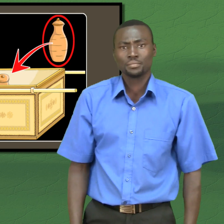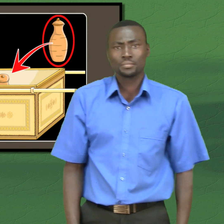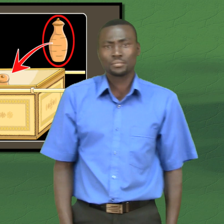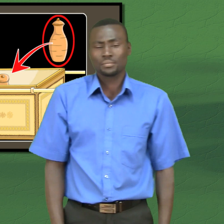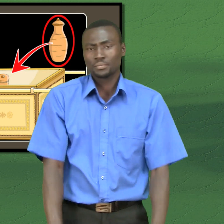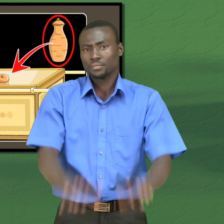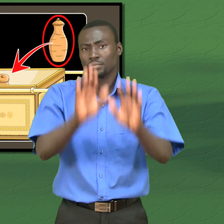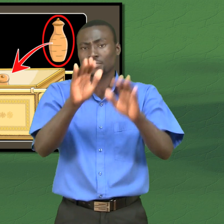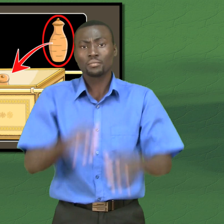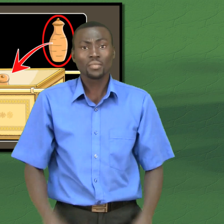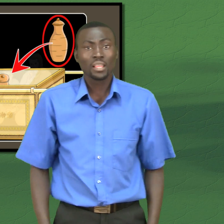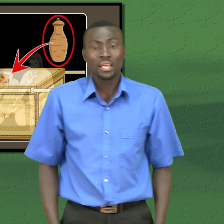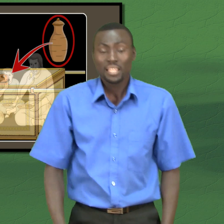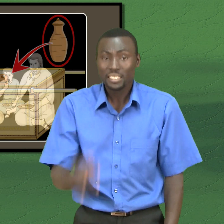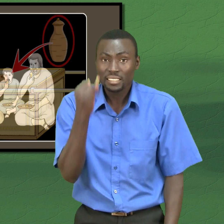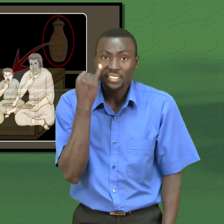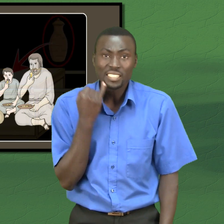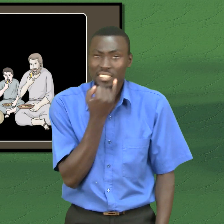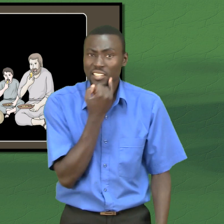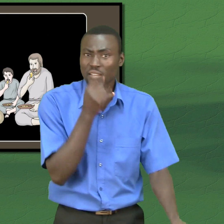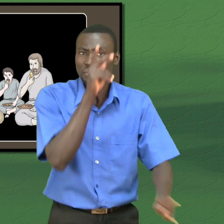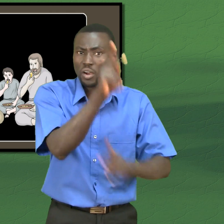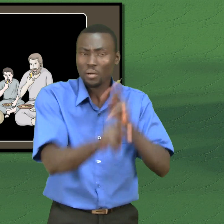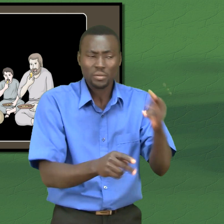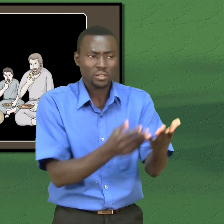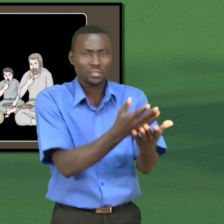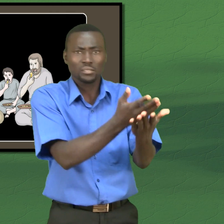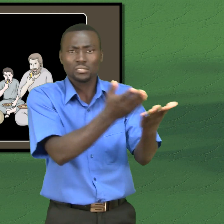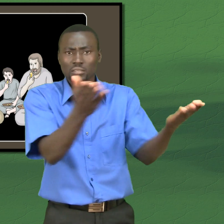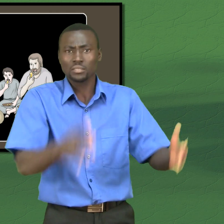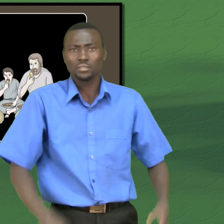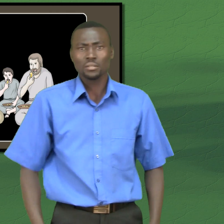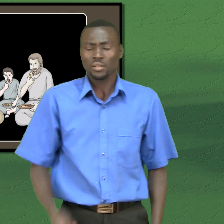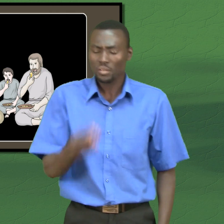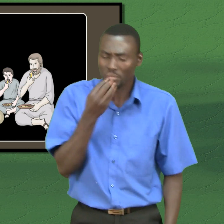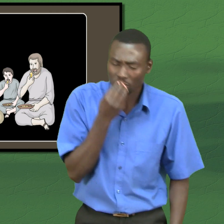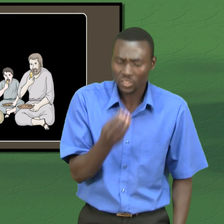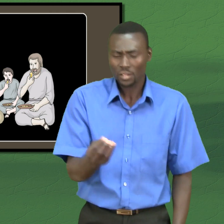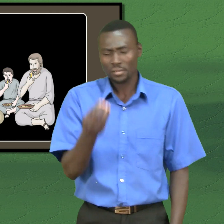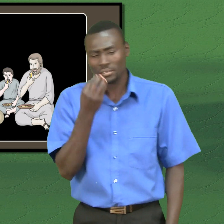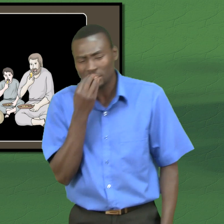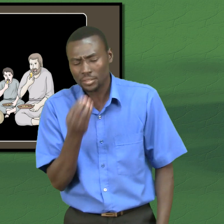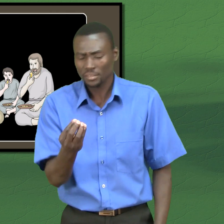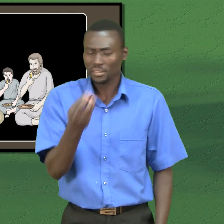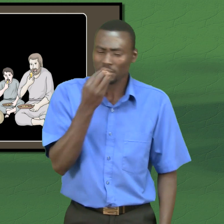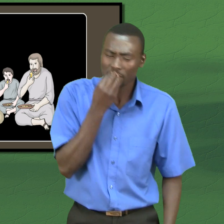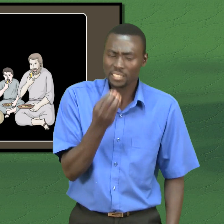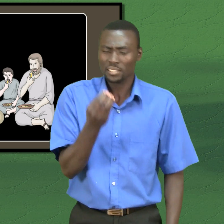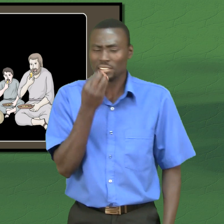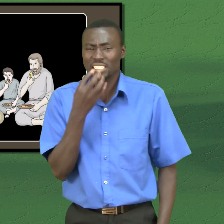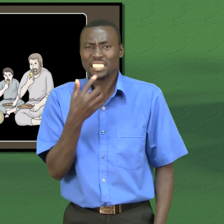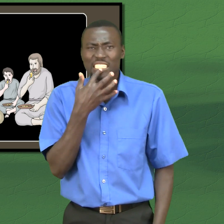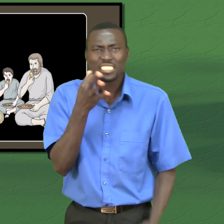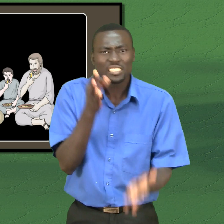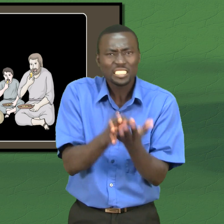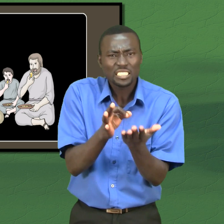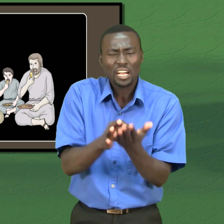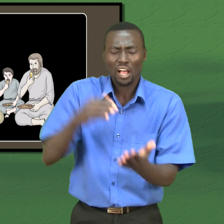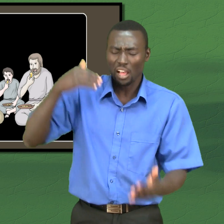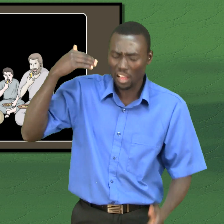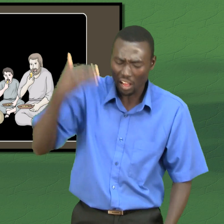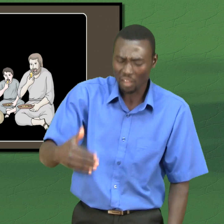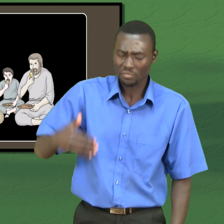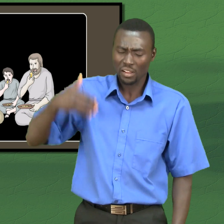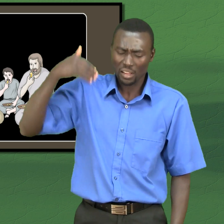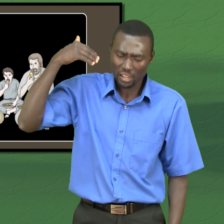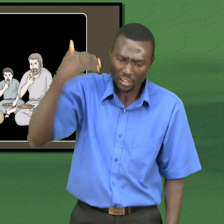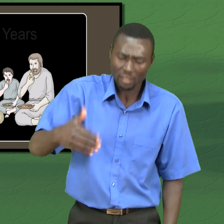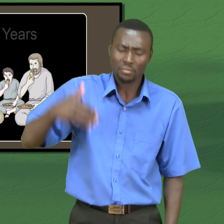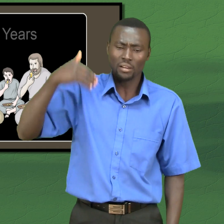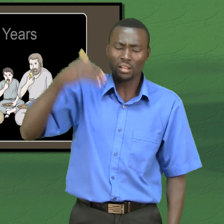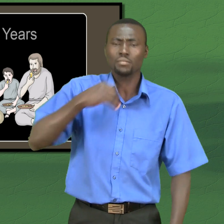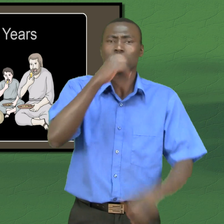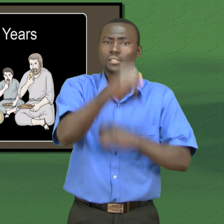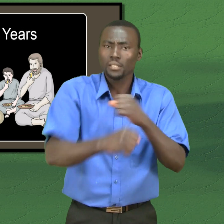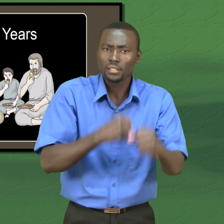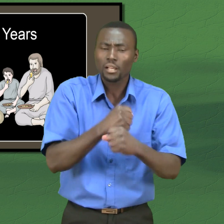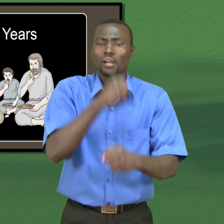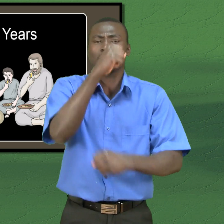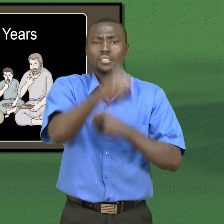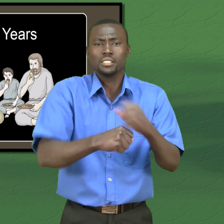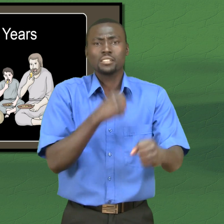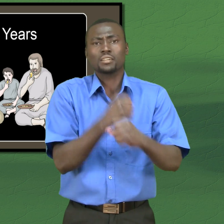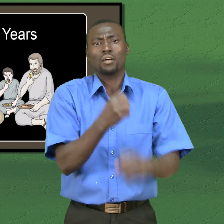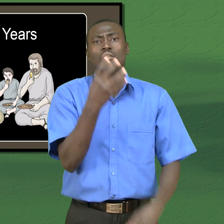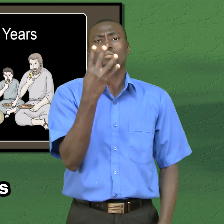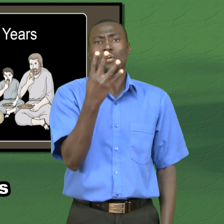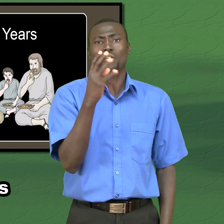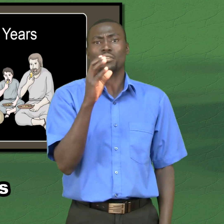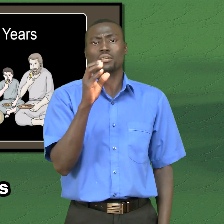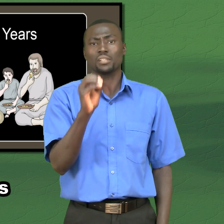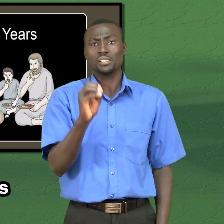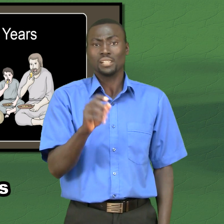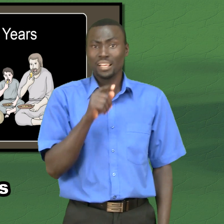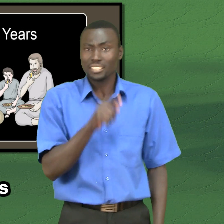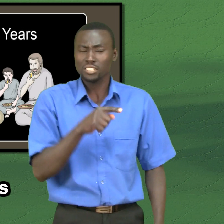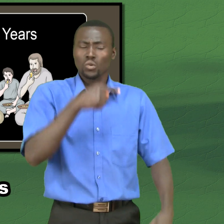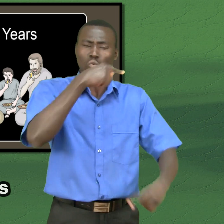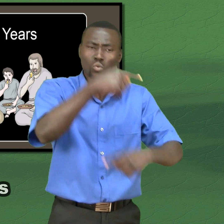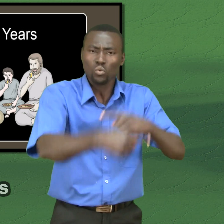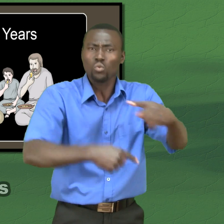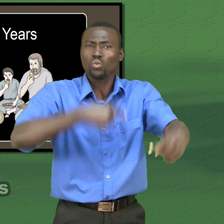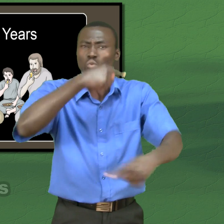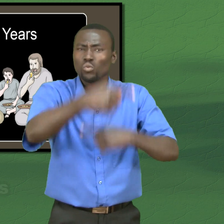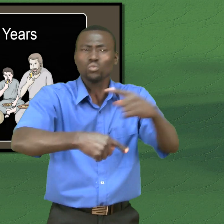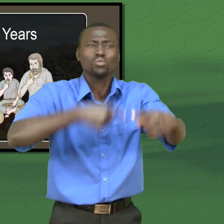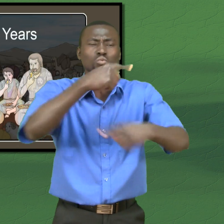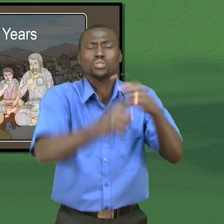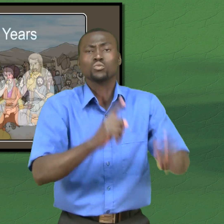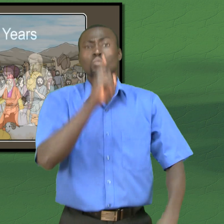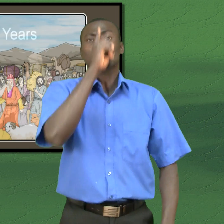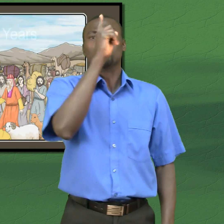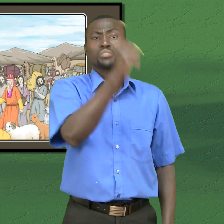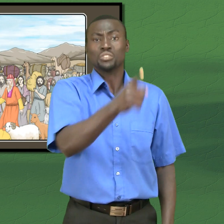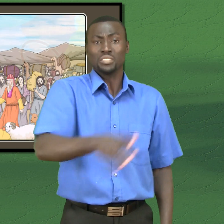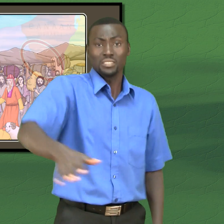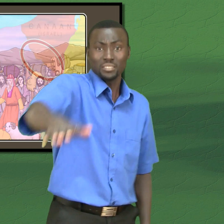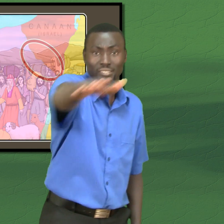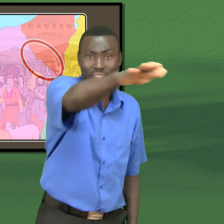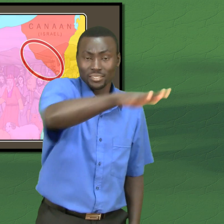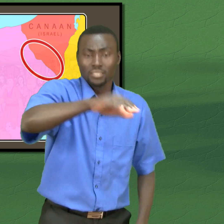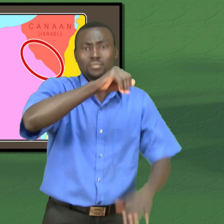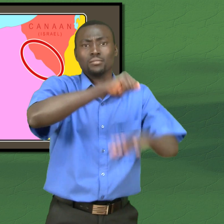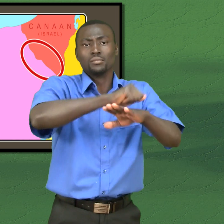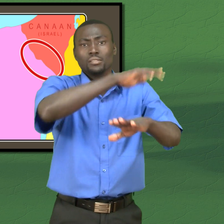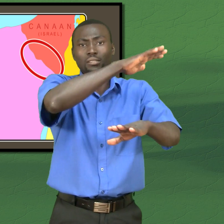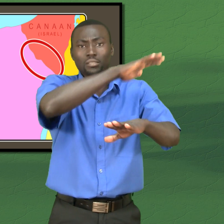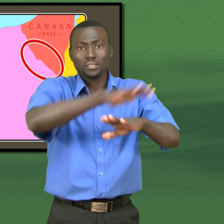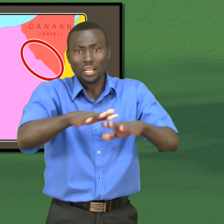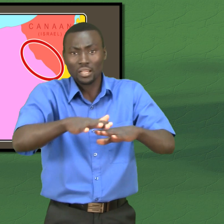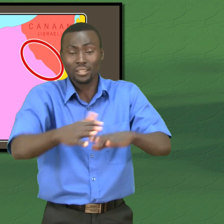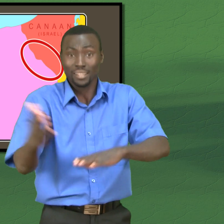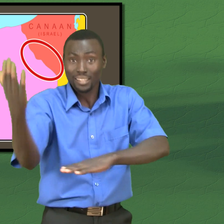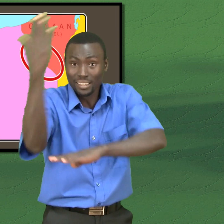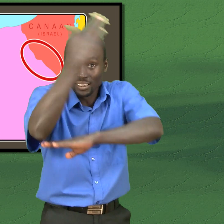The Israelites ate manna forty years, until they came to a land where they could settle;